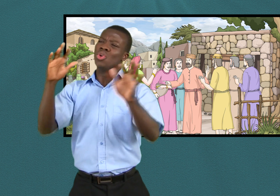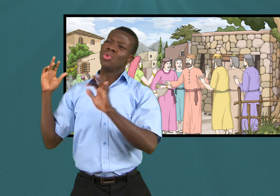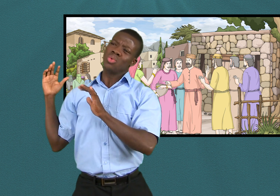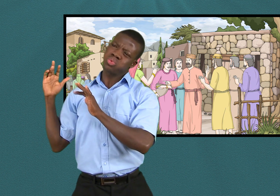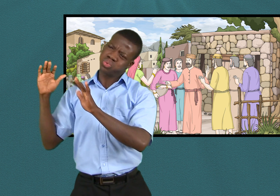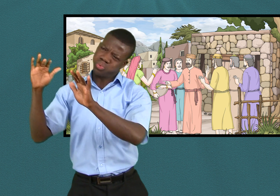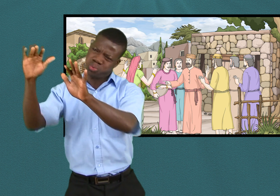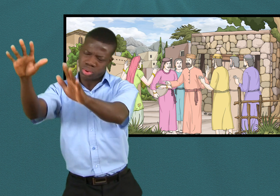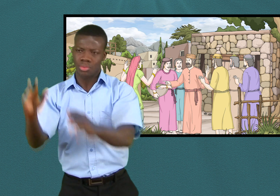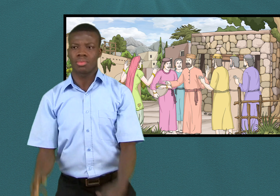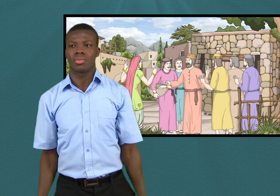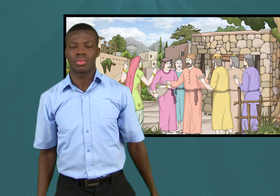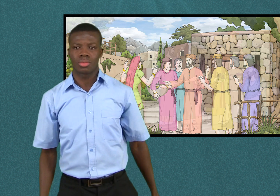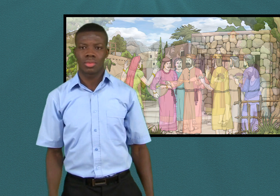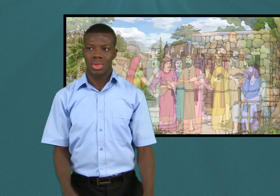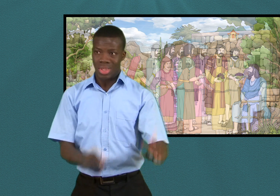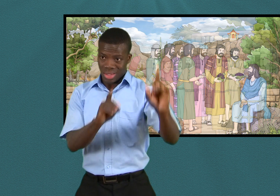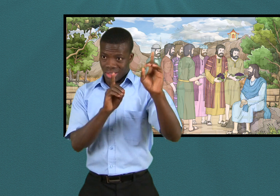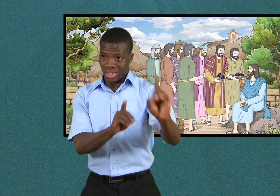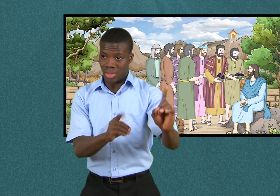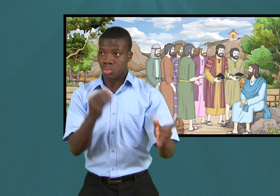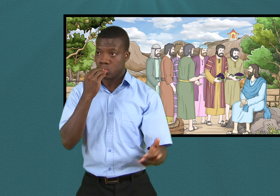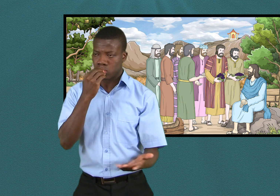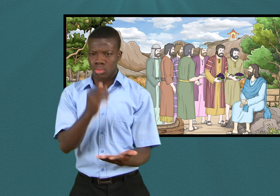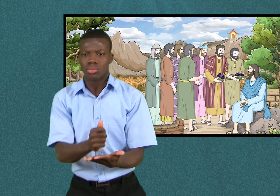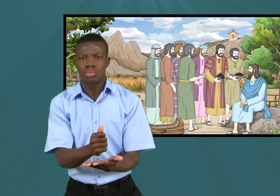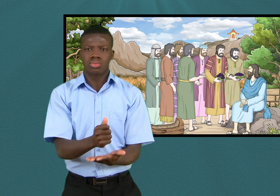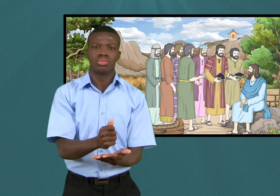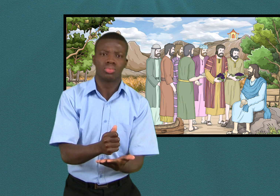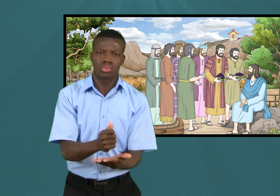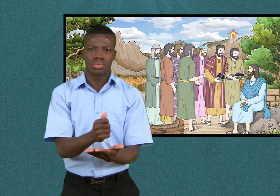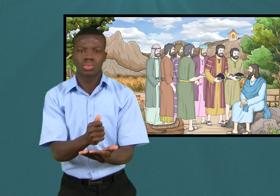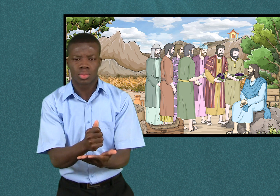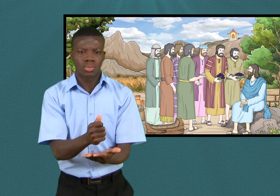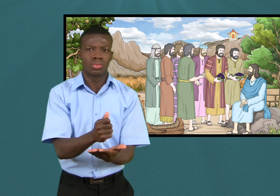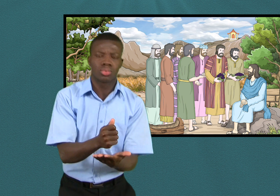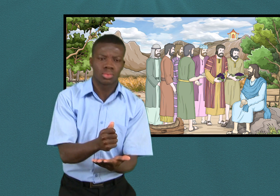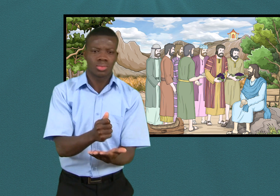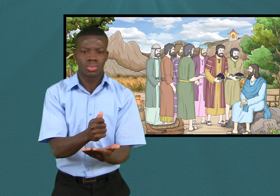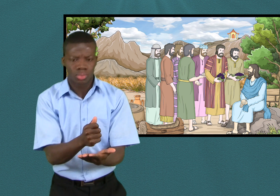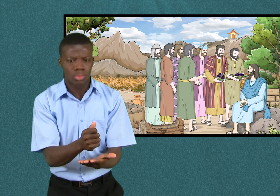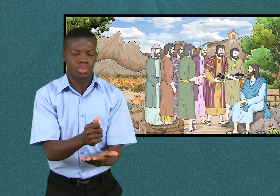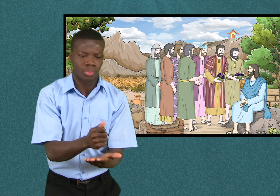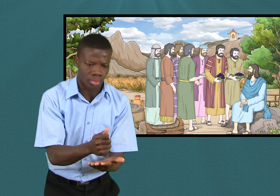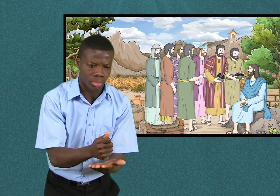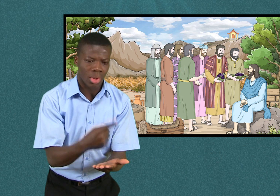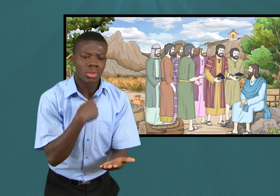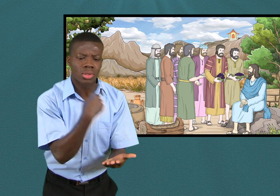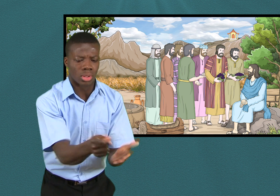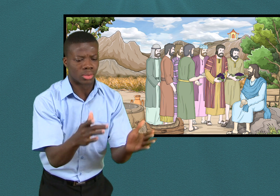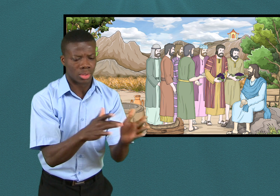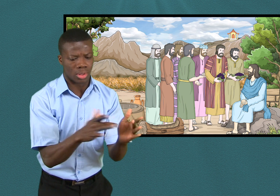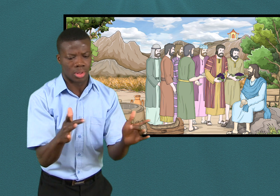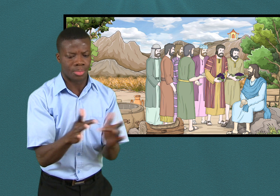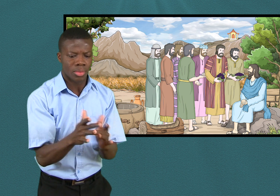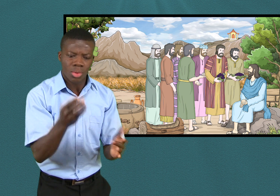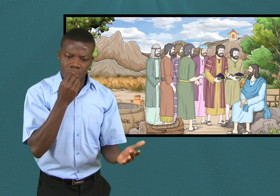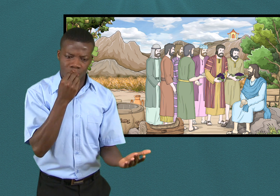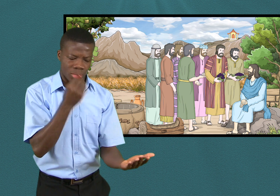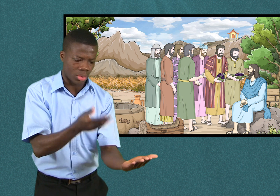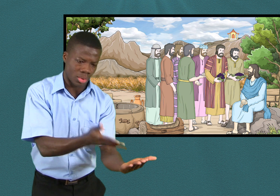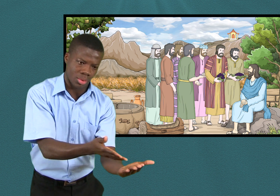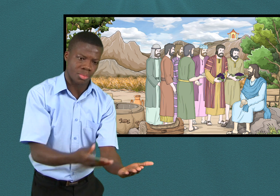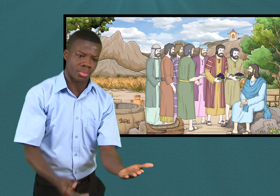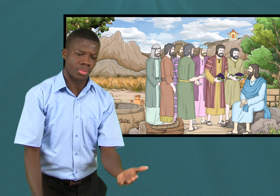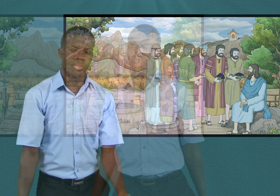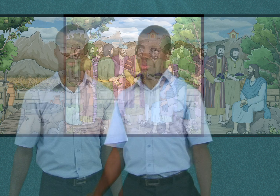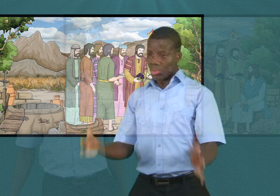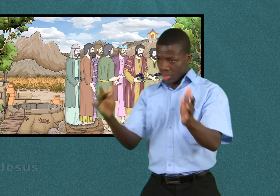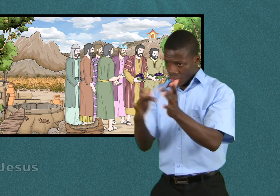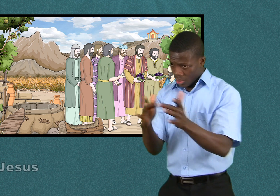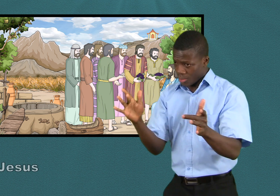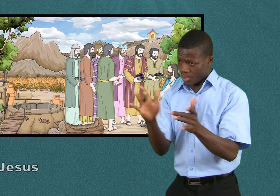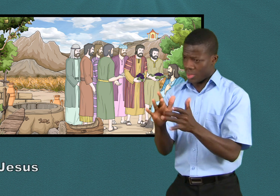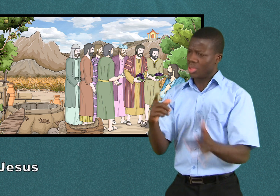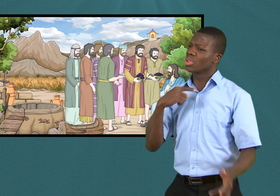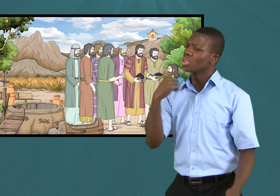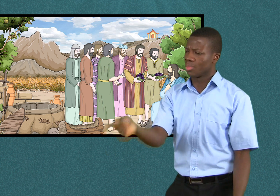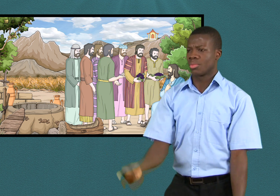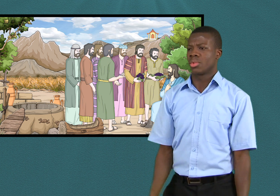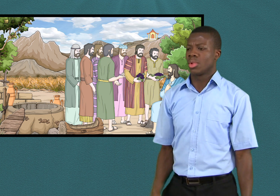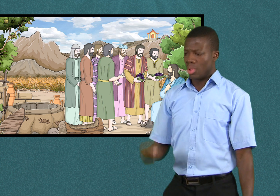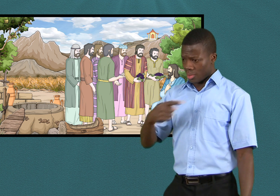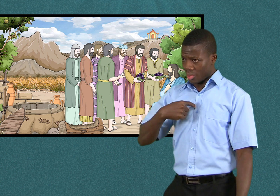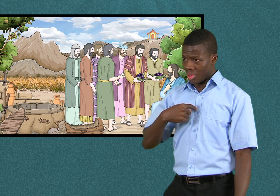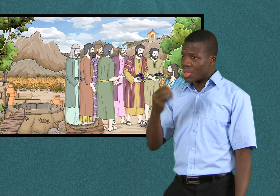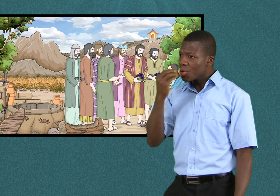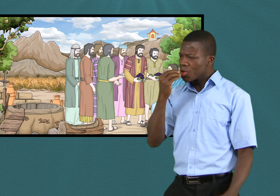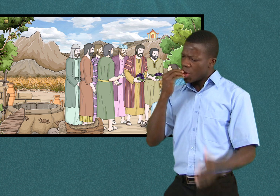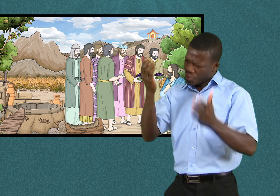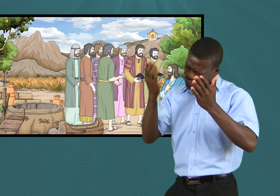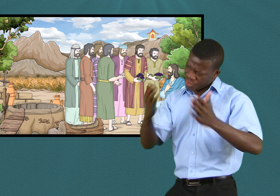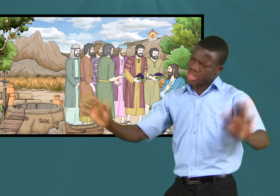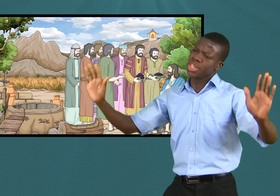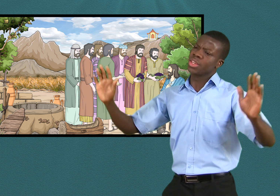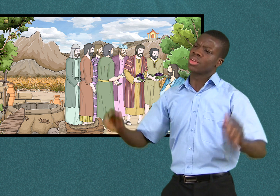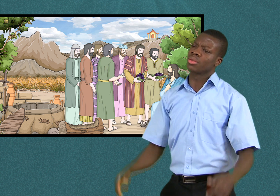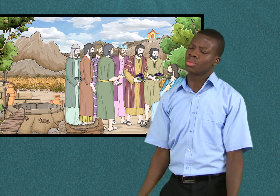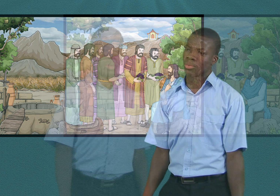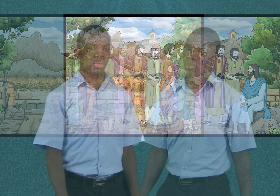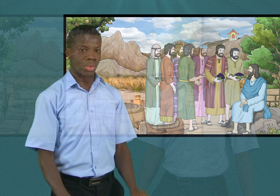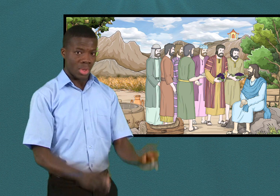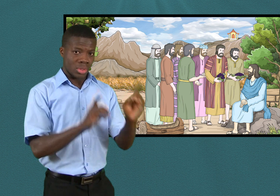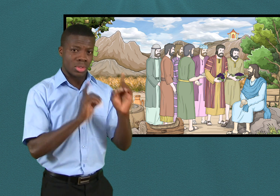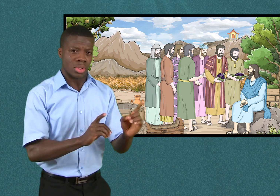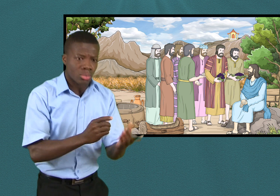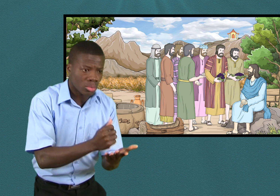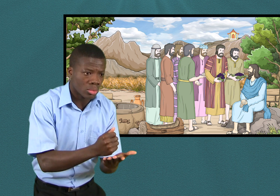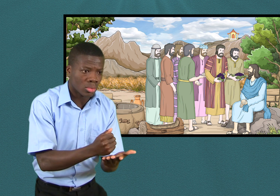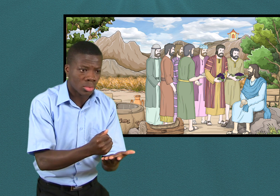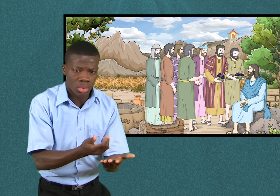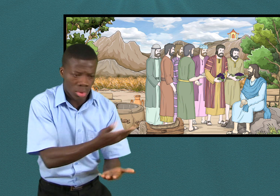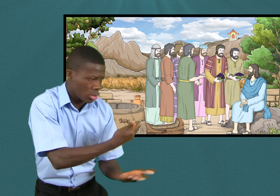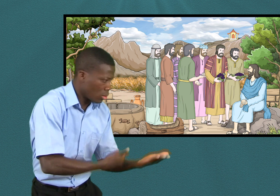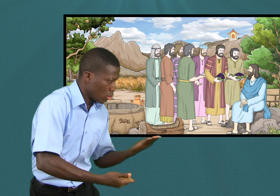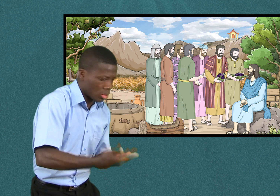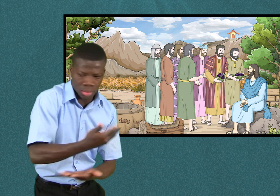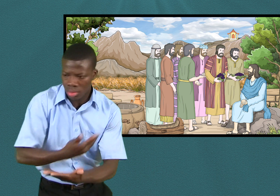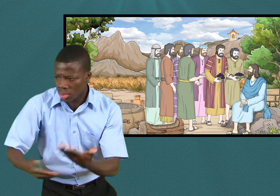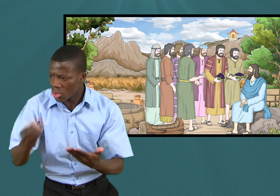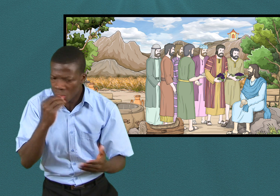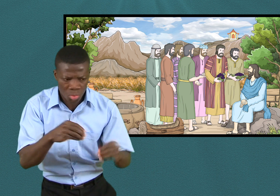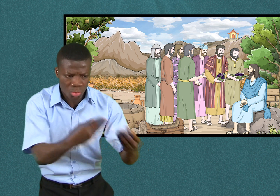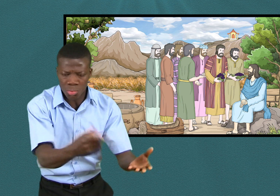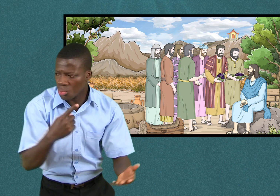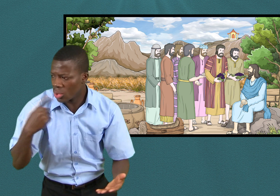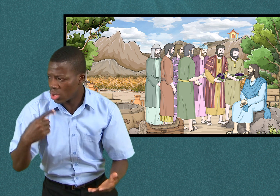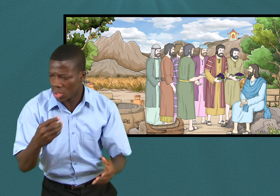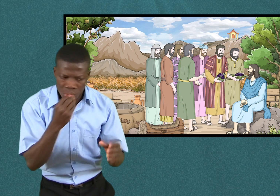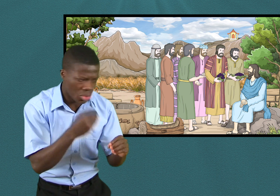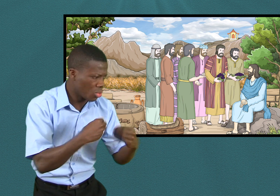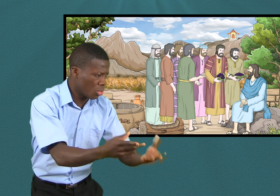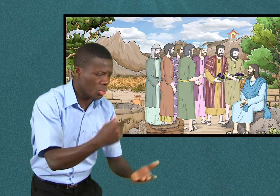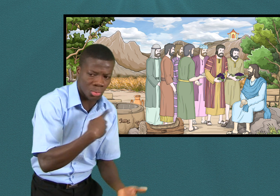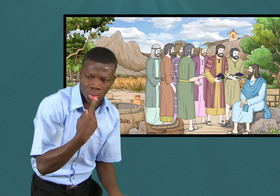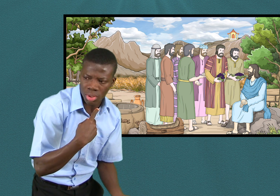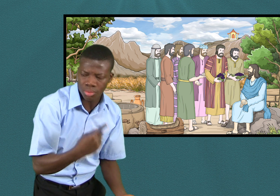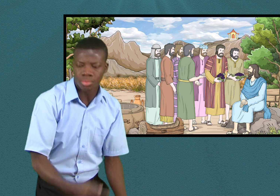Meanwhile the disciples urged Him, “Rabbi, eat something.” But He told them, “I have food to eat that you know nothing about.”